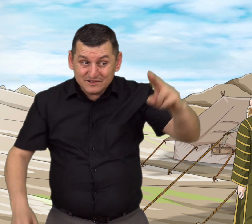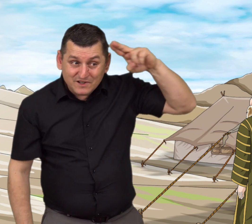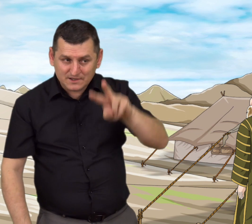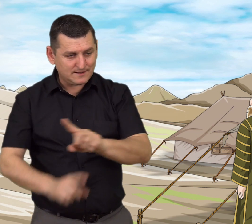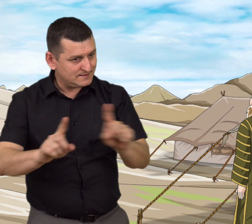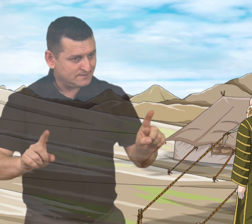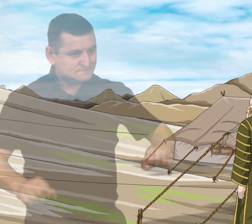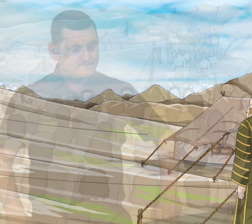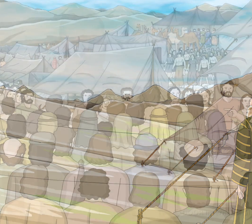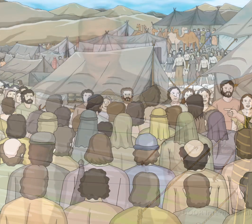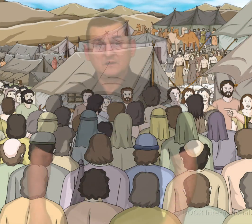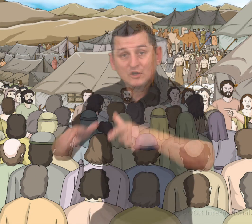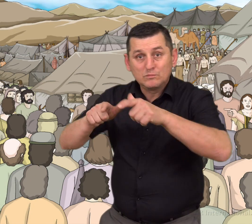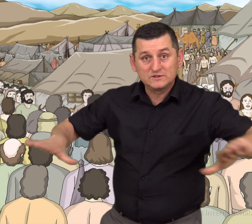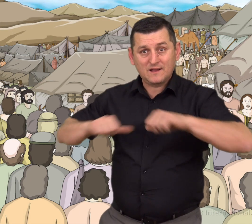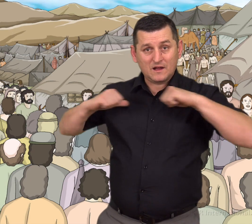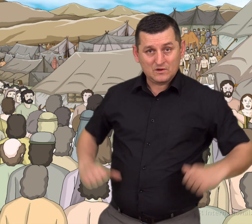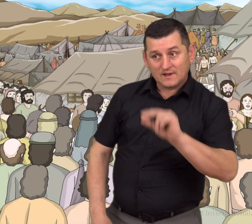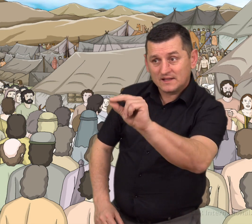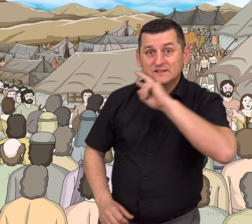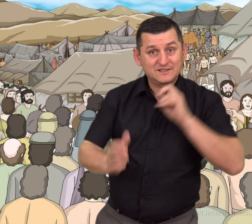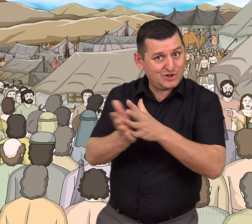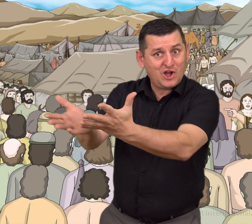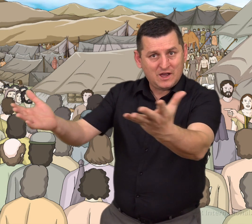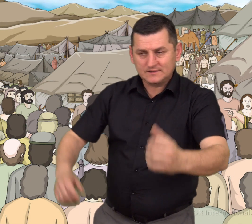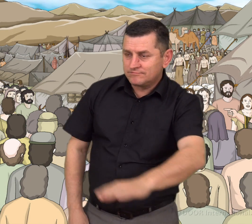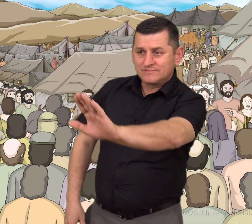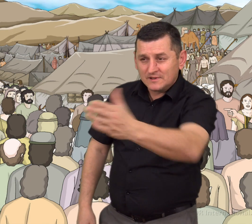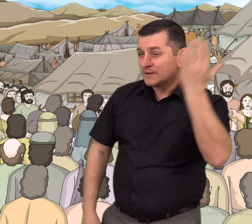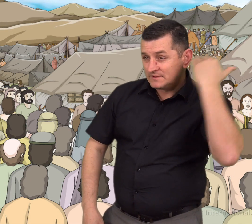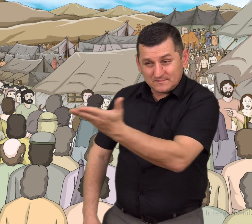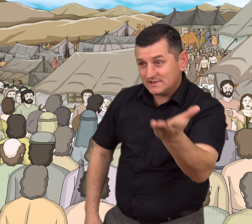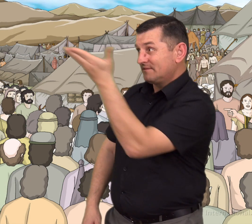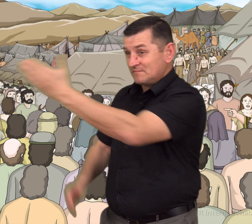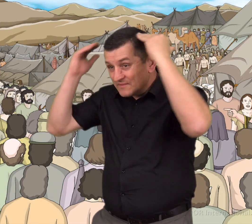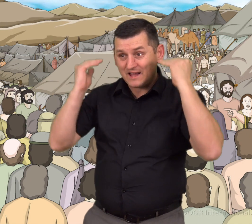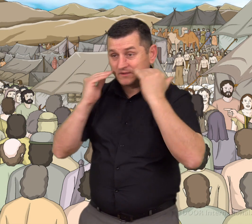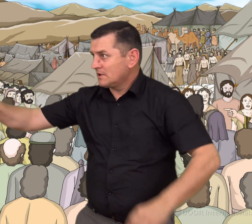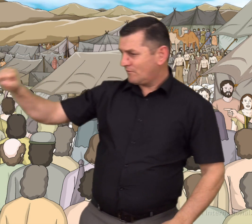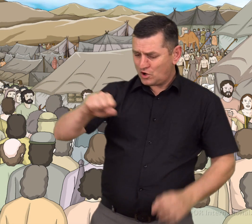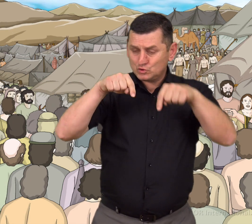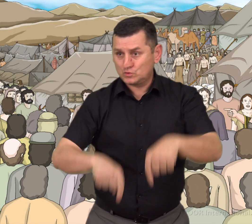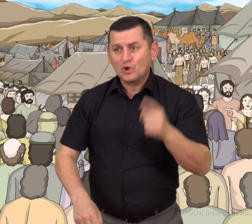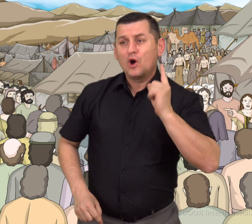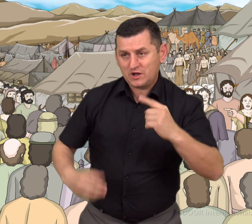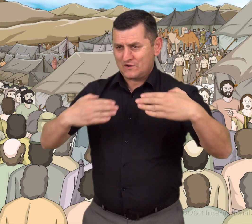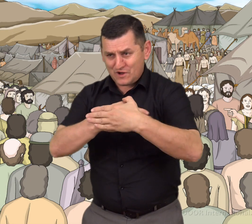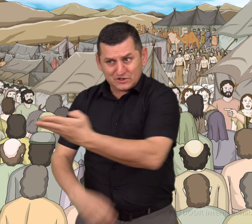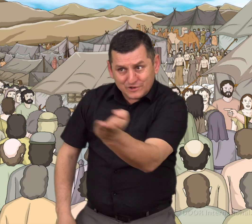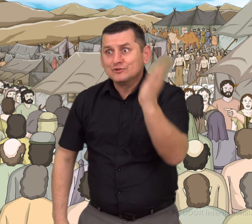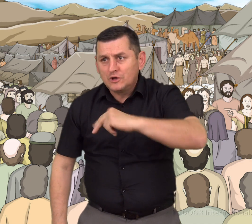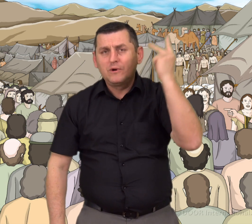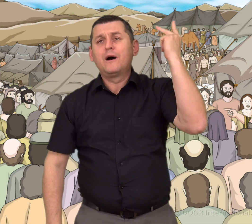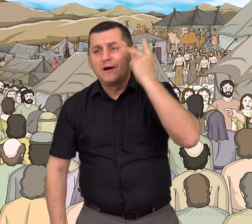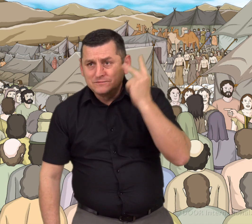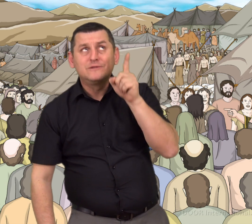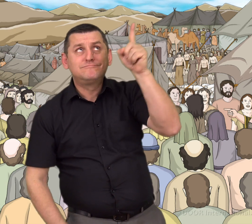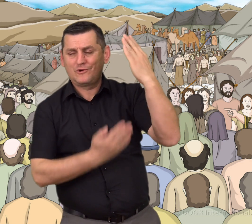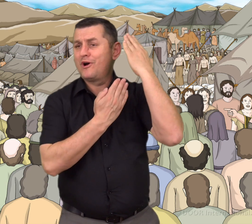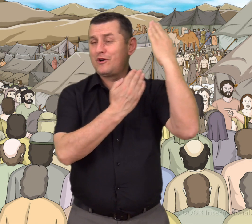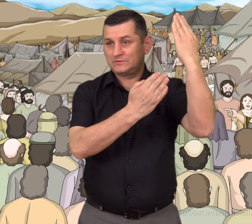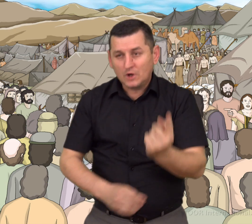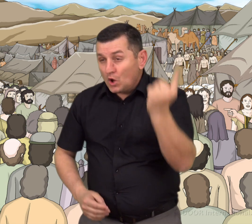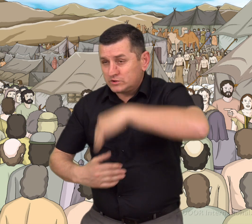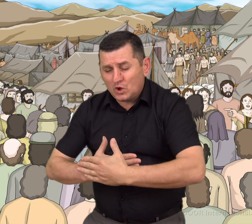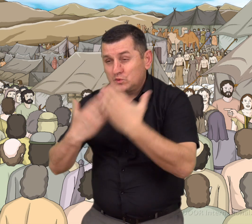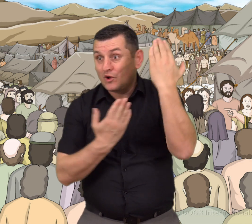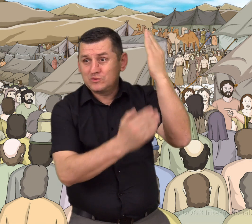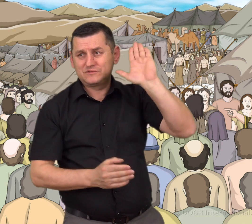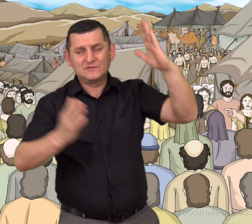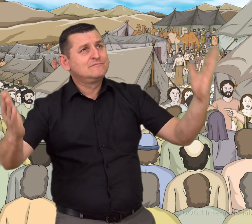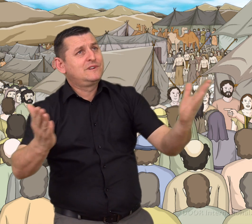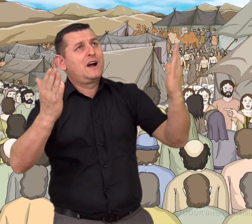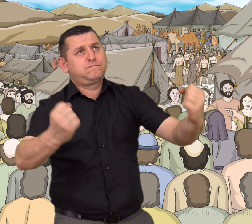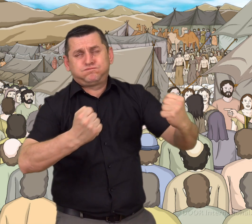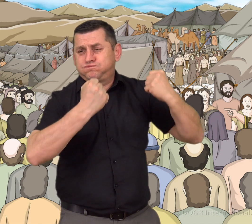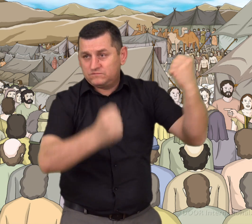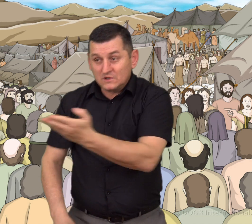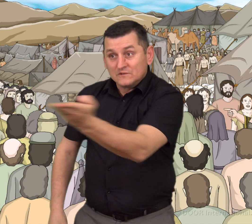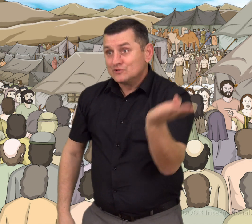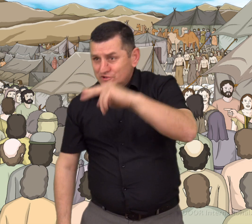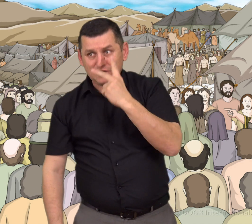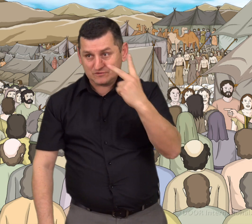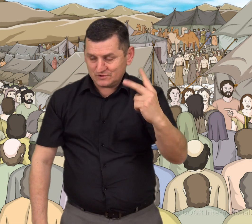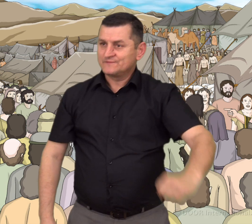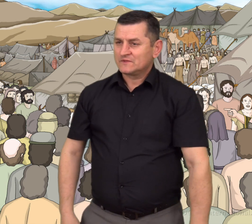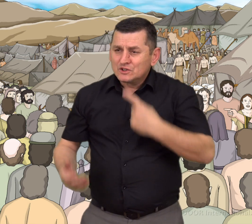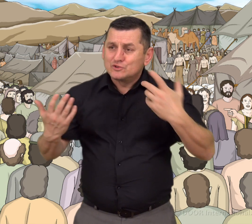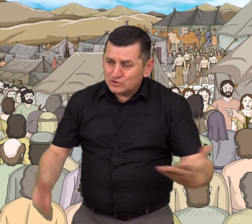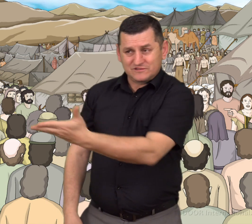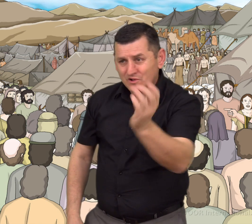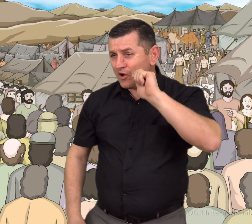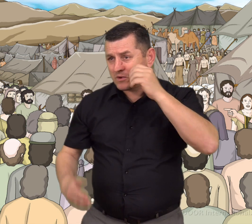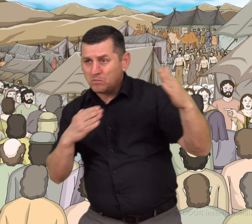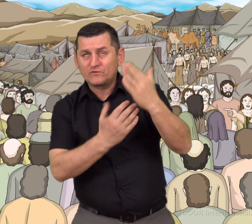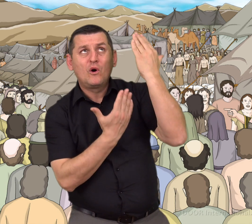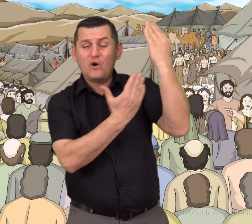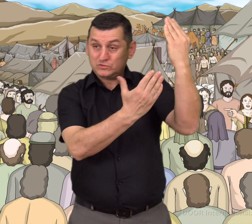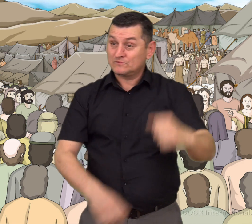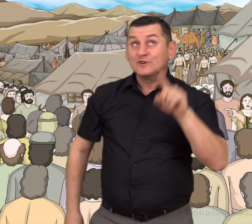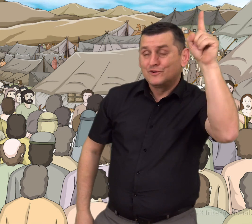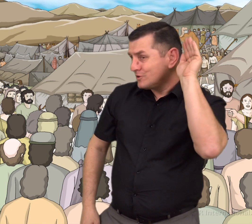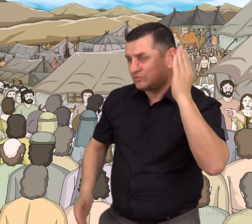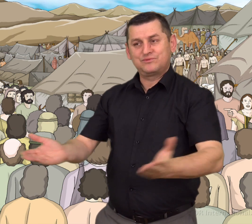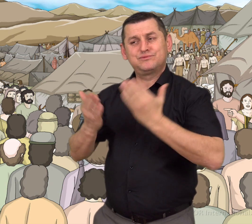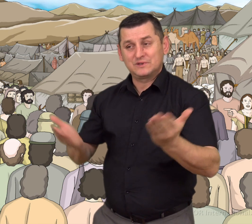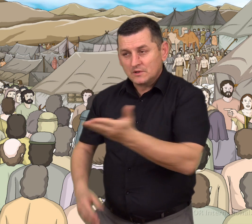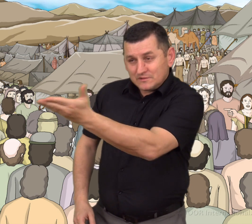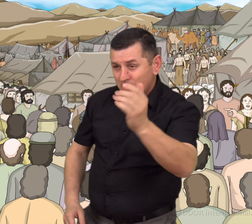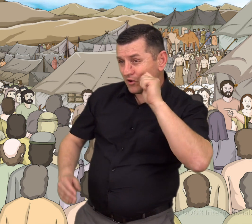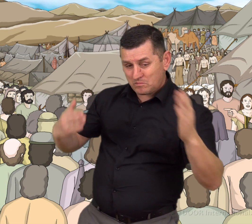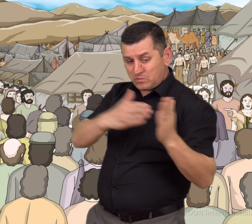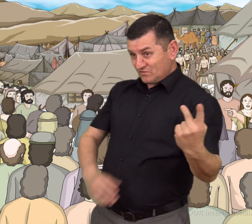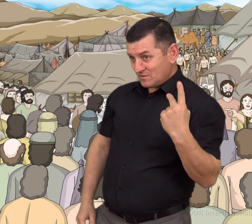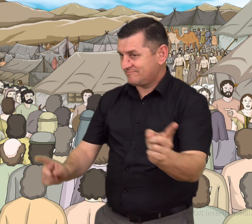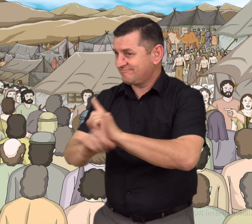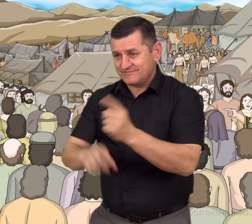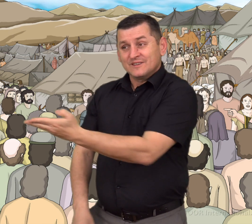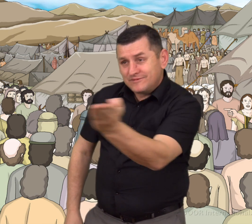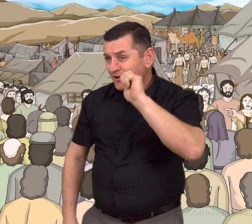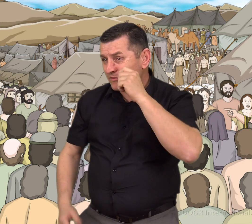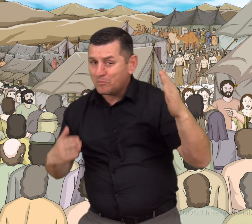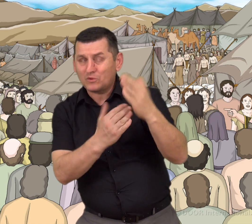So Moses and Aaron said to all the Israelites, “This evening you will know that it was the LORD who brought you out of the land of Egypt, and in the morning you will see the LORD’s glory, because He has heard your grumbling against Him.